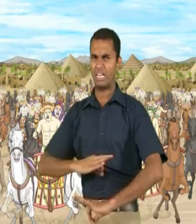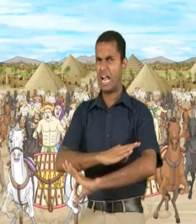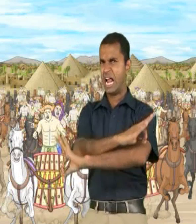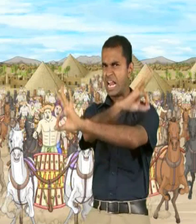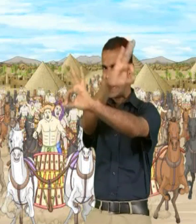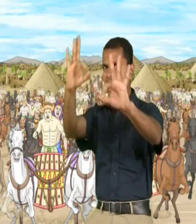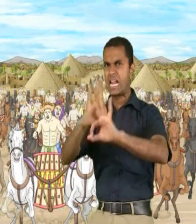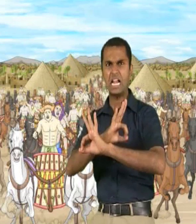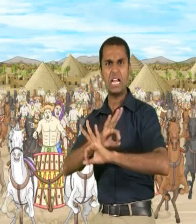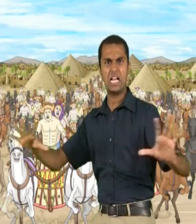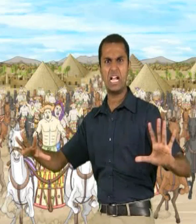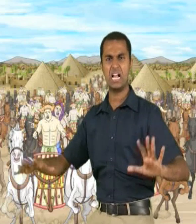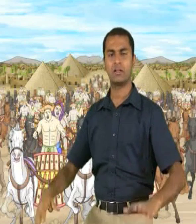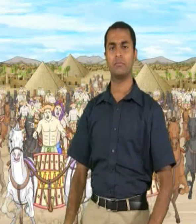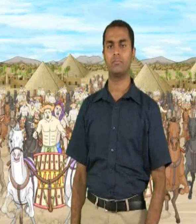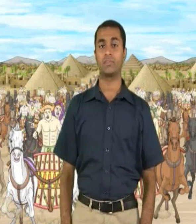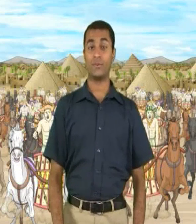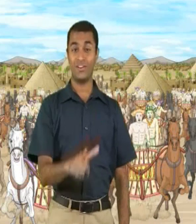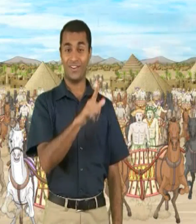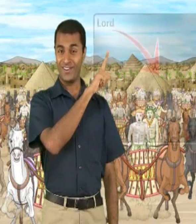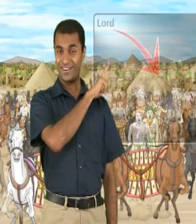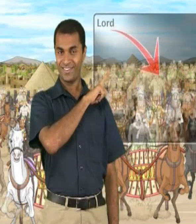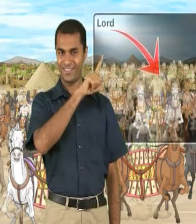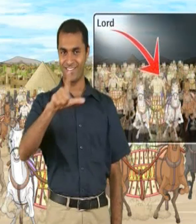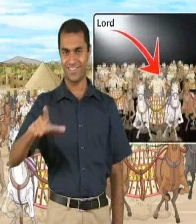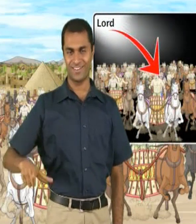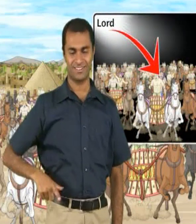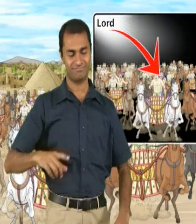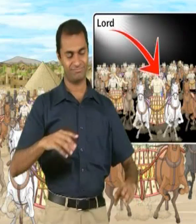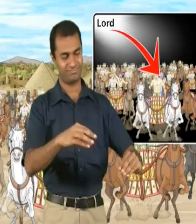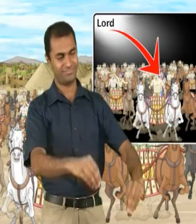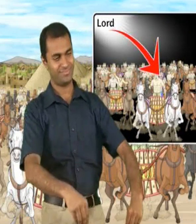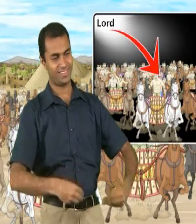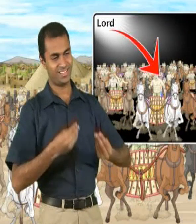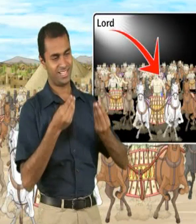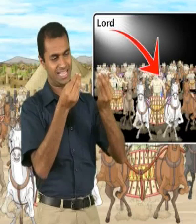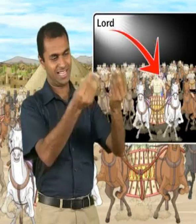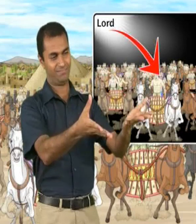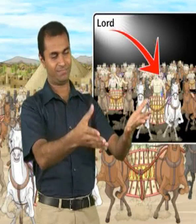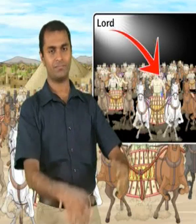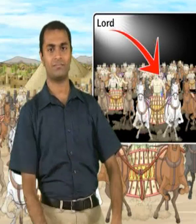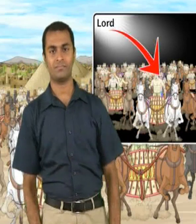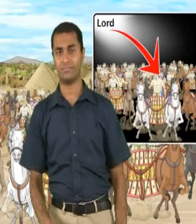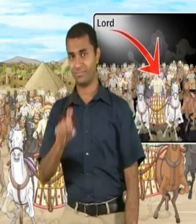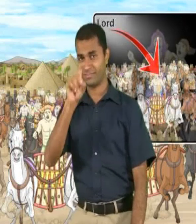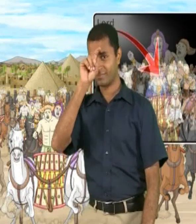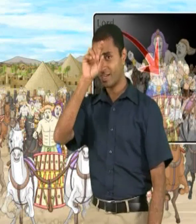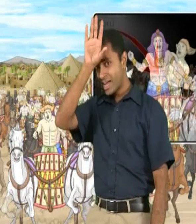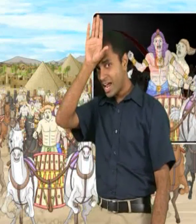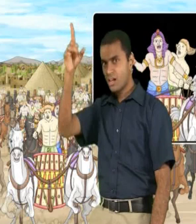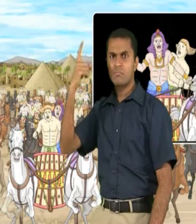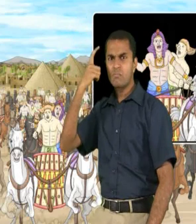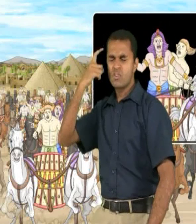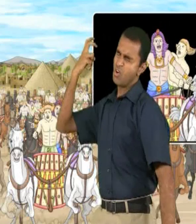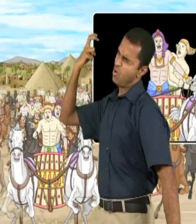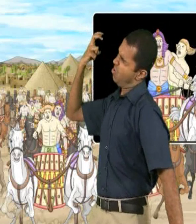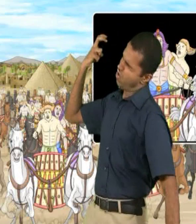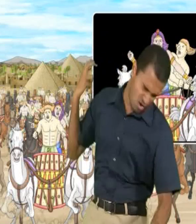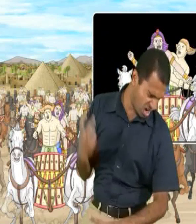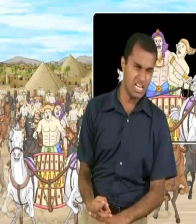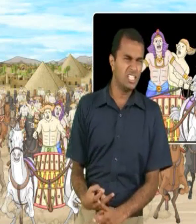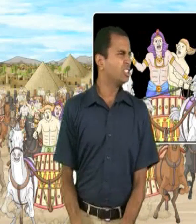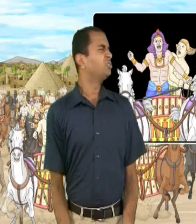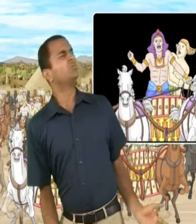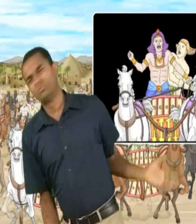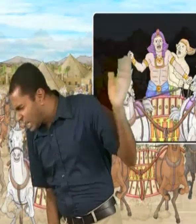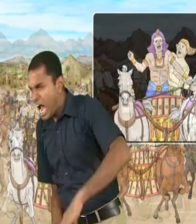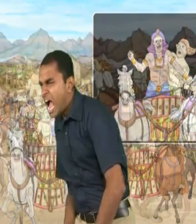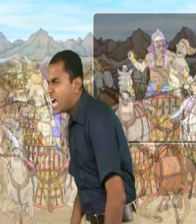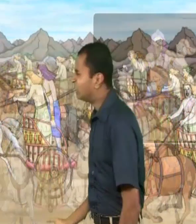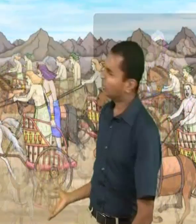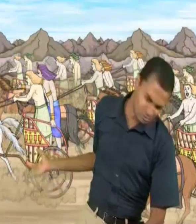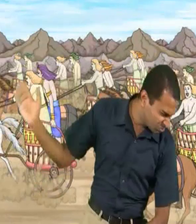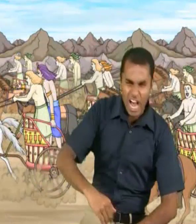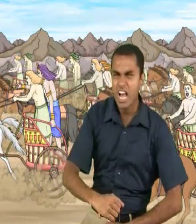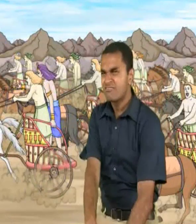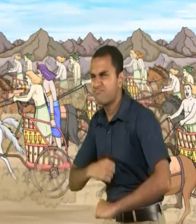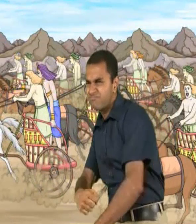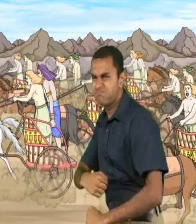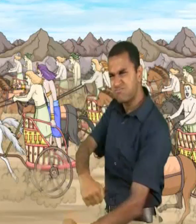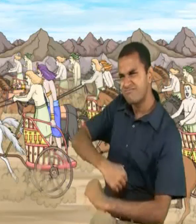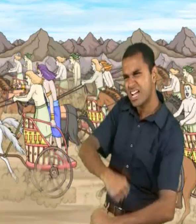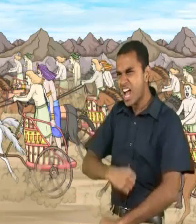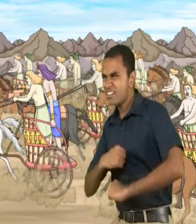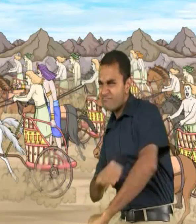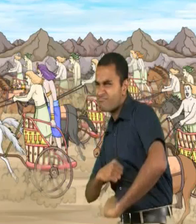And the LORD hardened the heart of Pharaoh king of Egypt so that he pursued the Israelites, who were marching out defiantly.